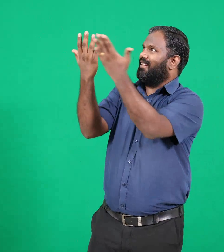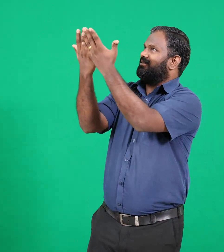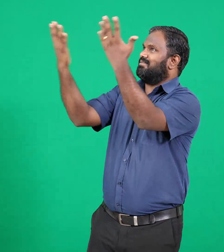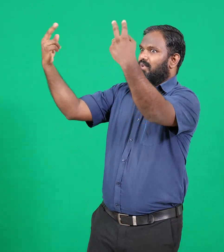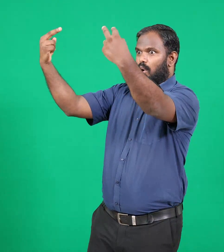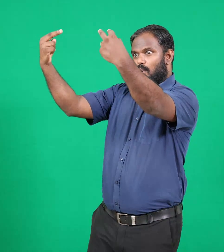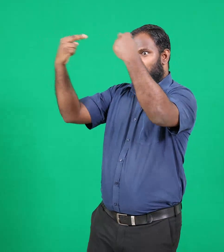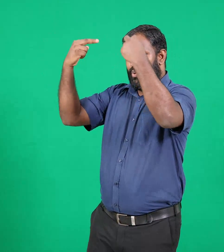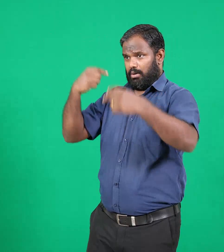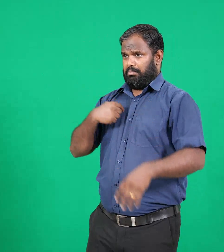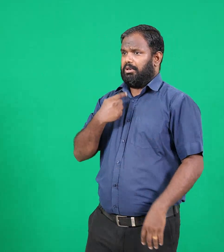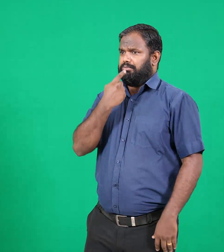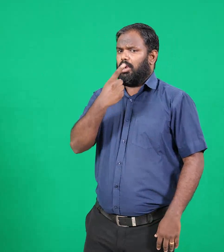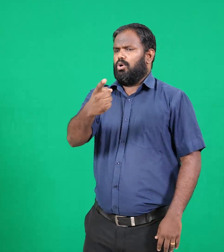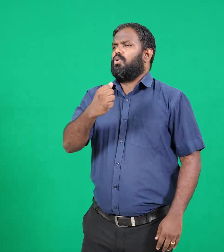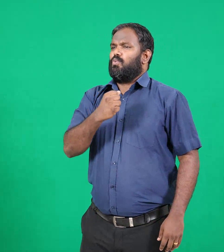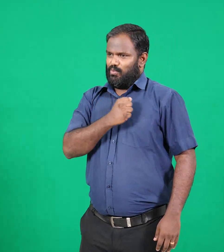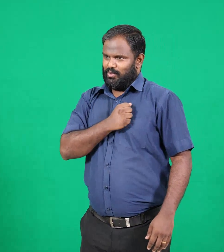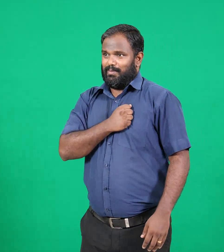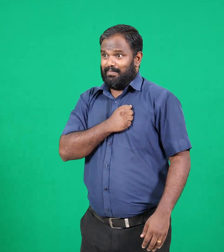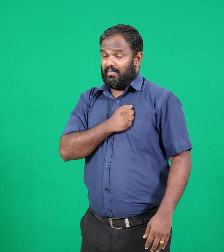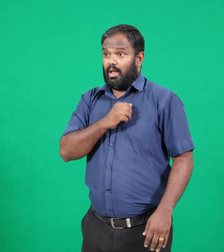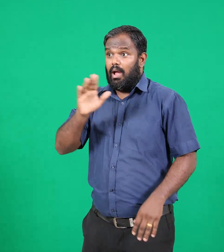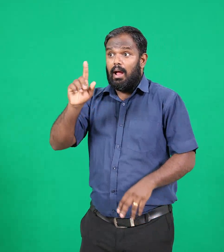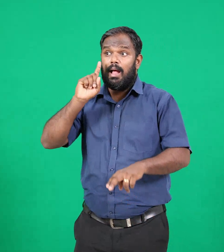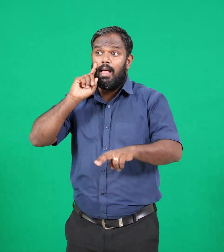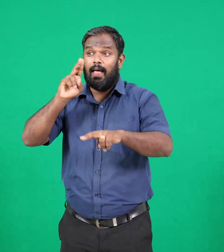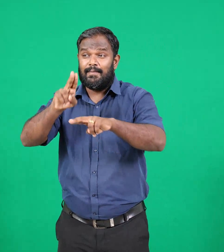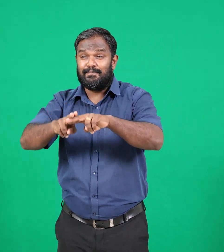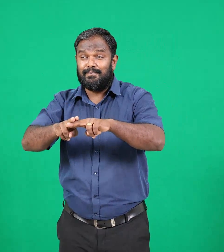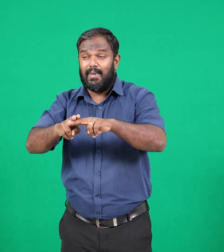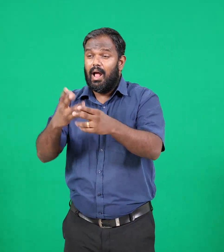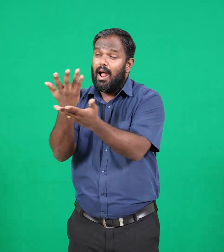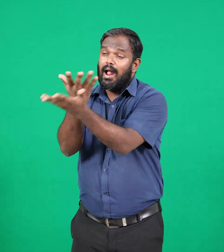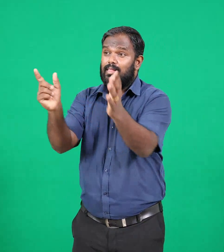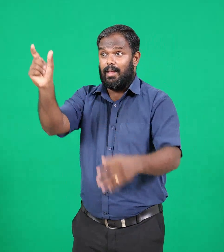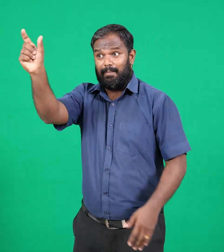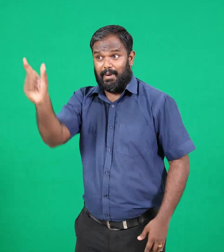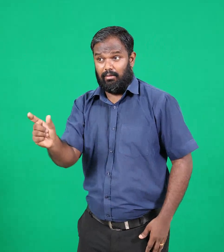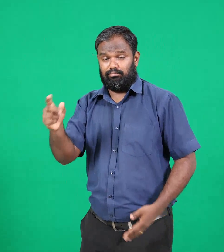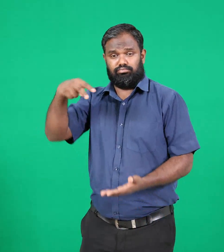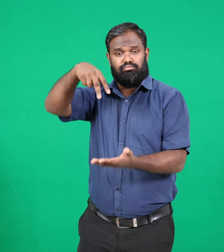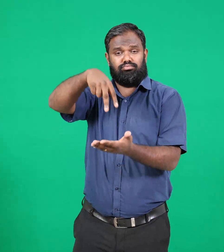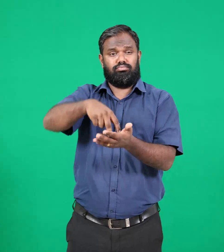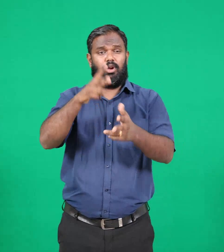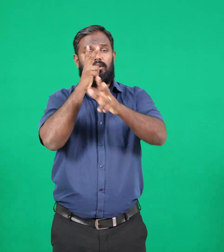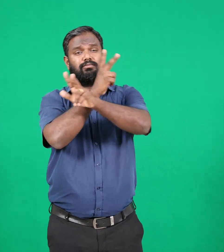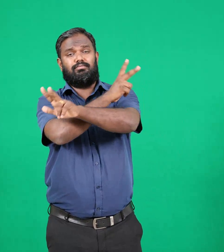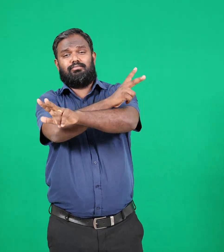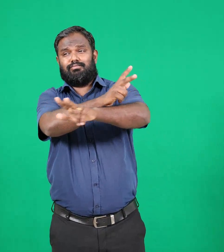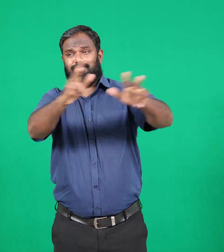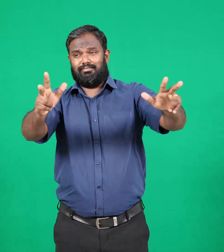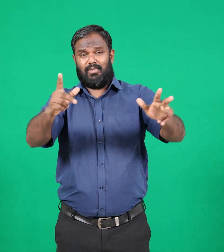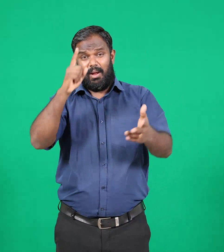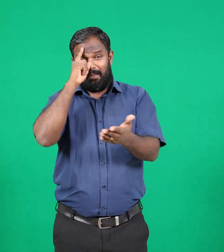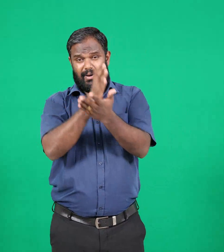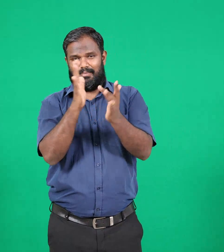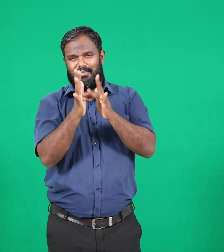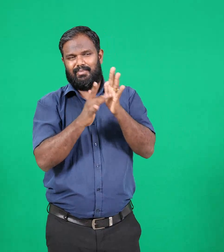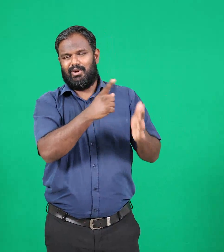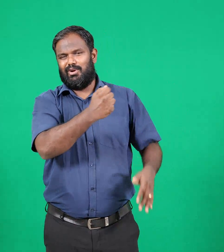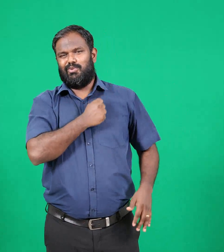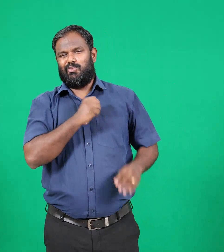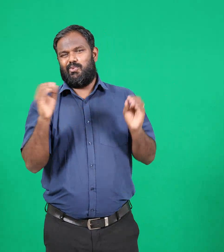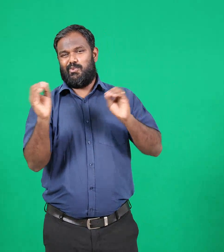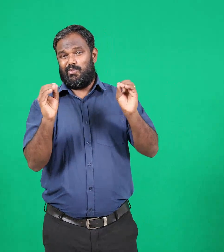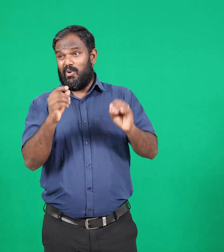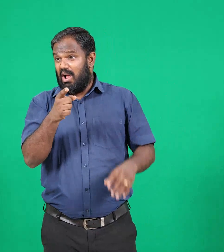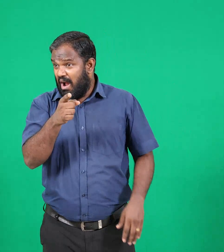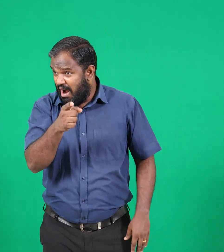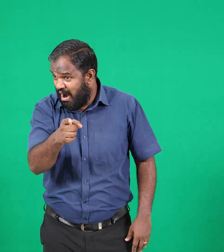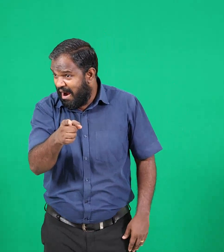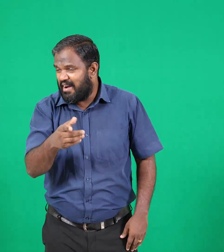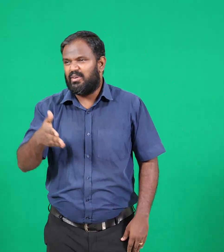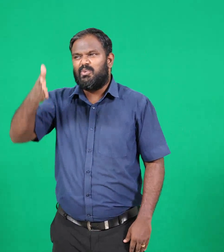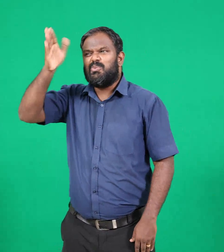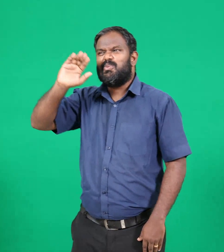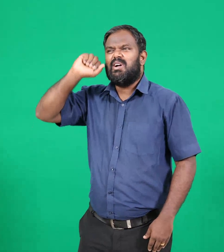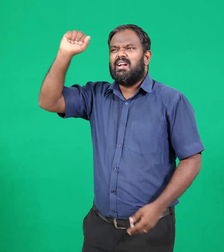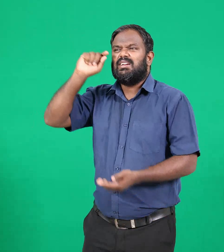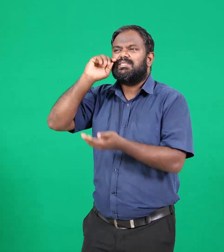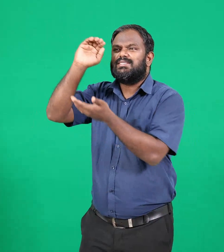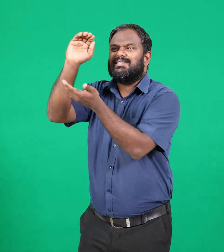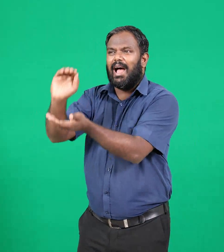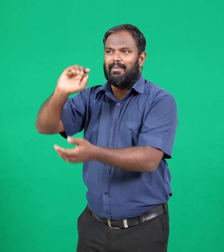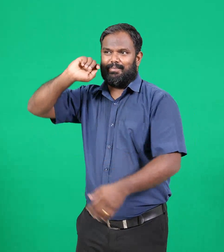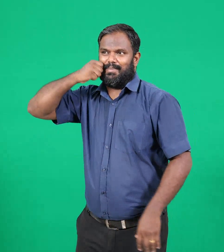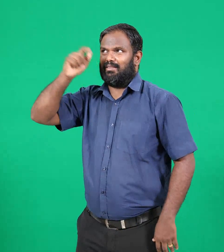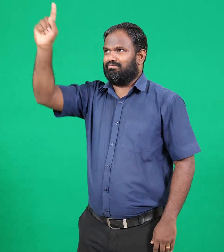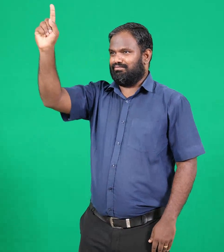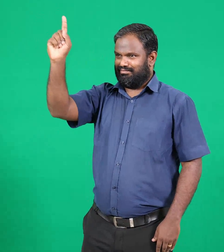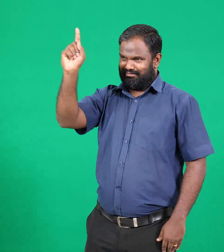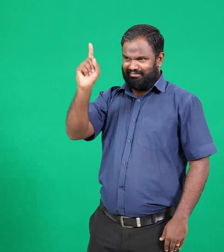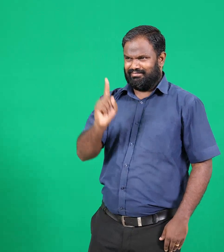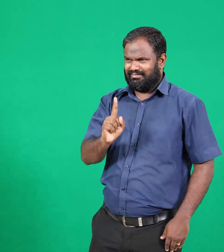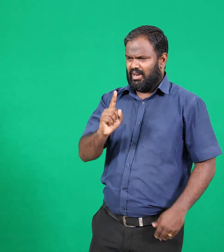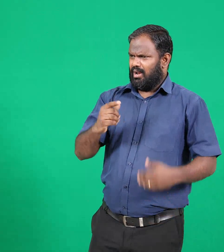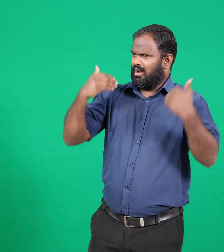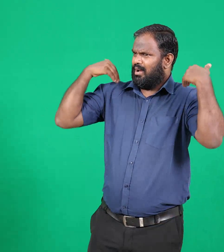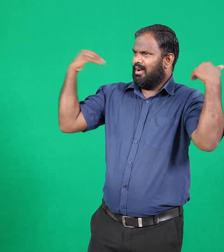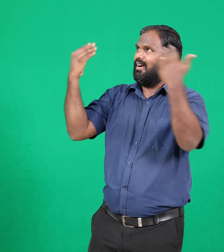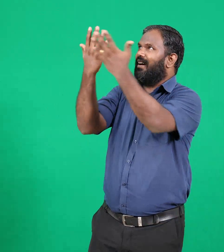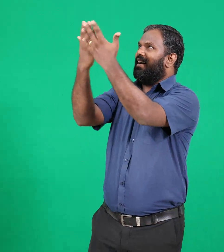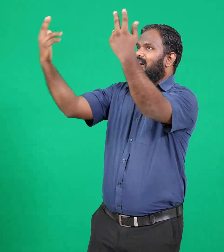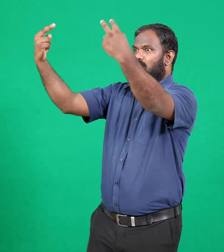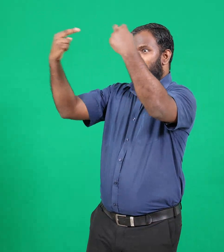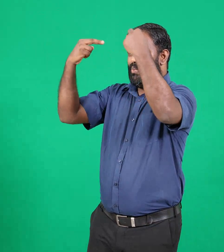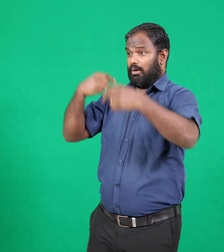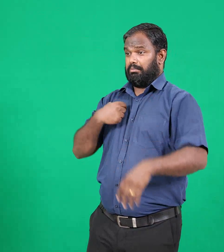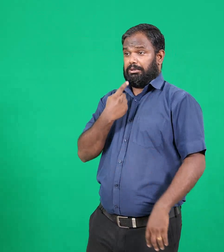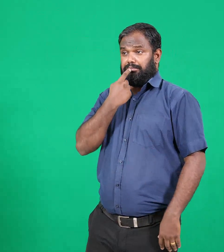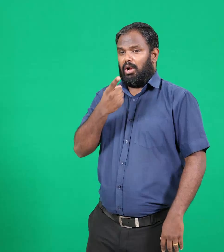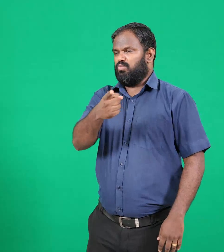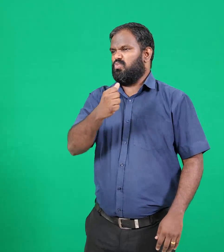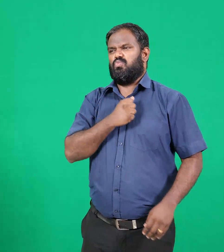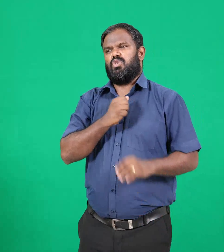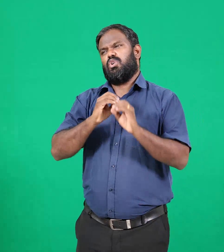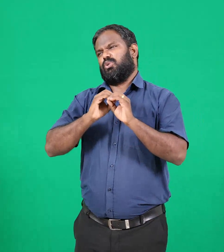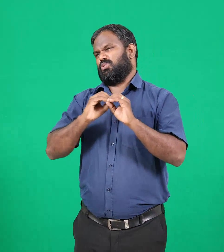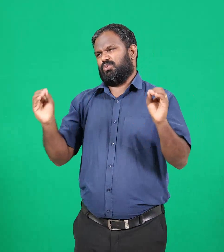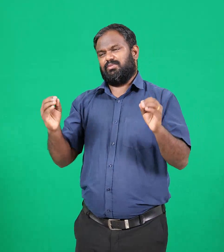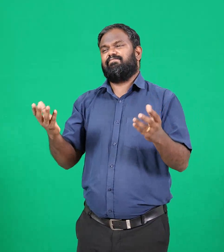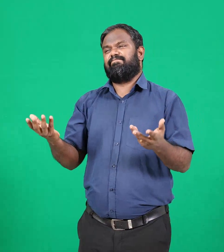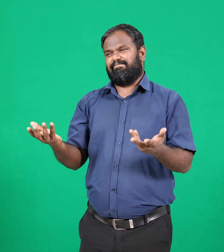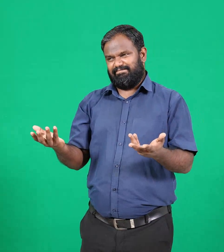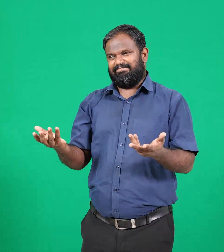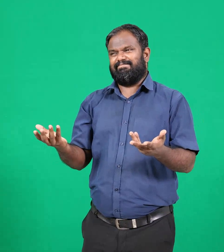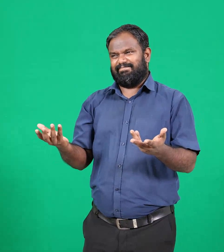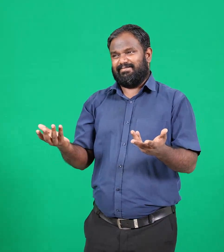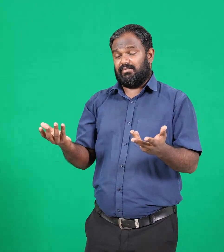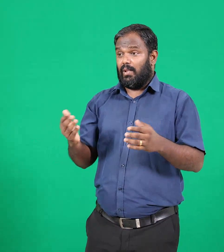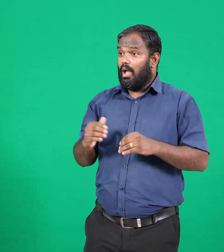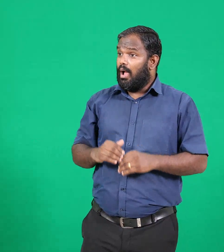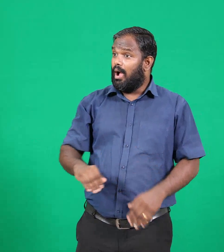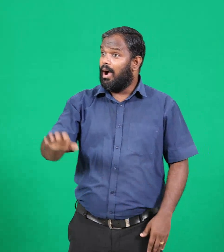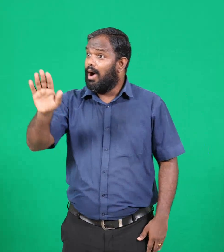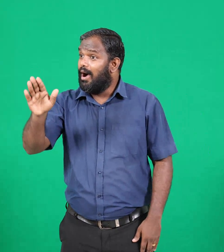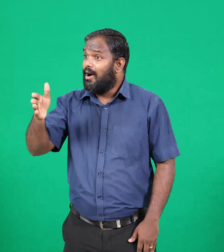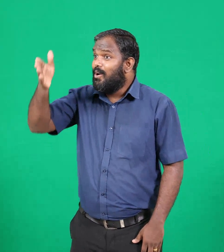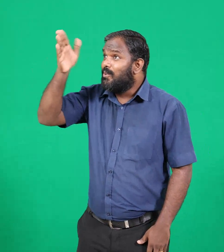But whoever denies Me before men will be denied before the angels of God.